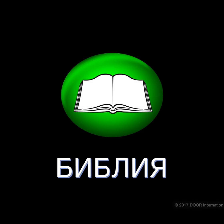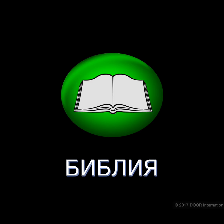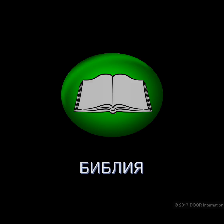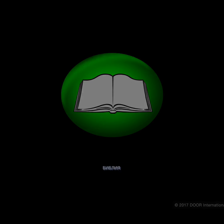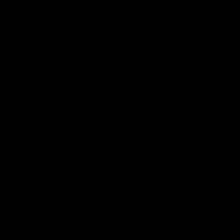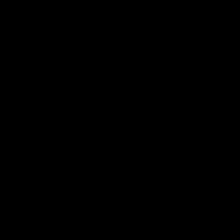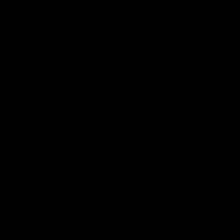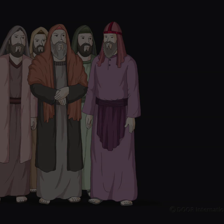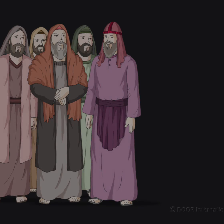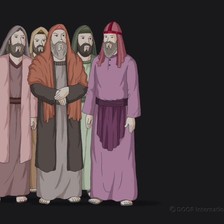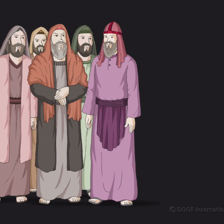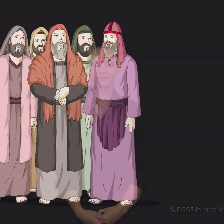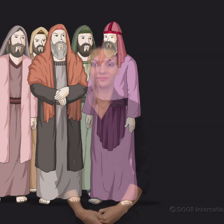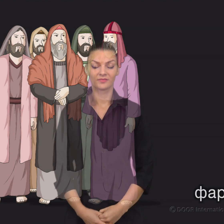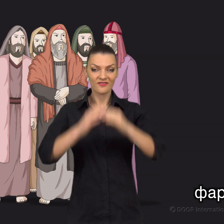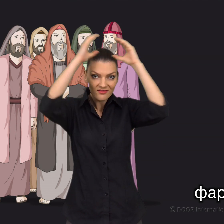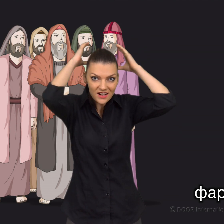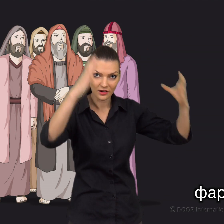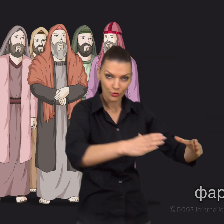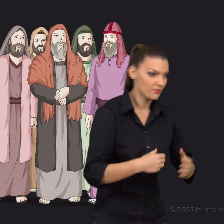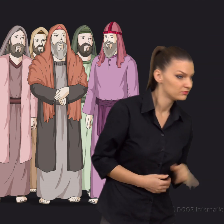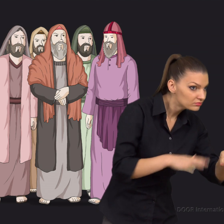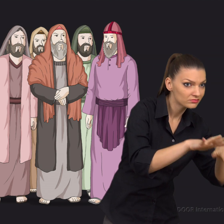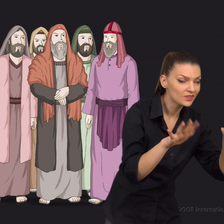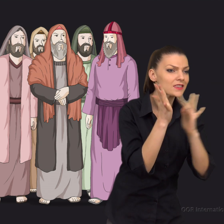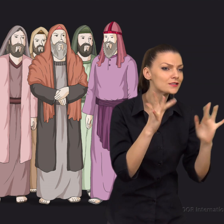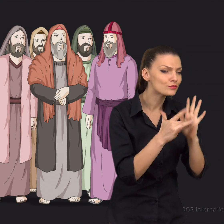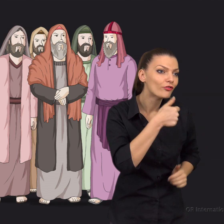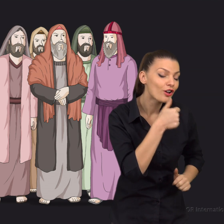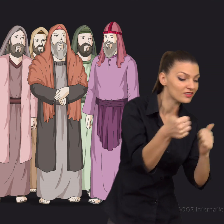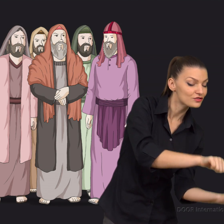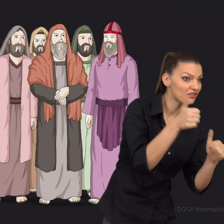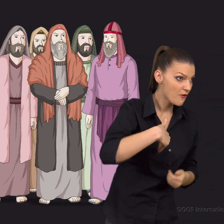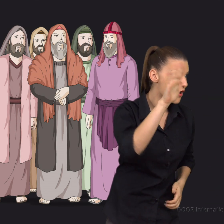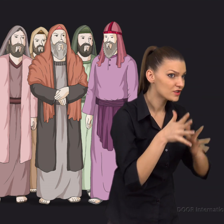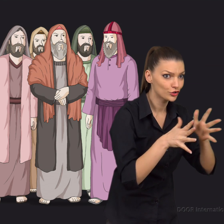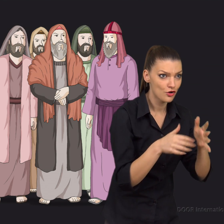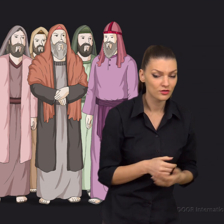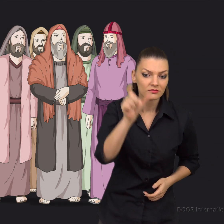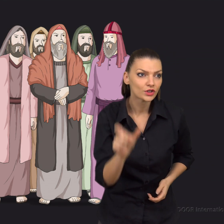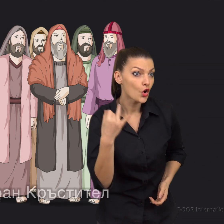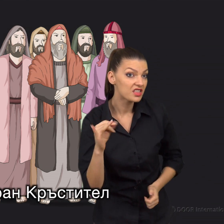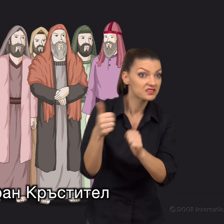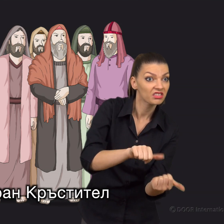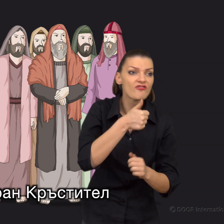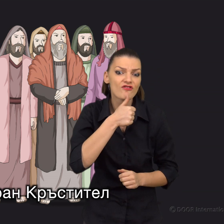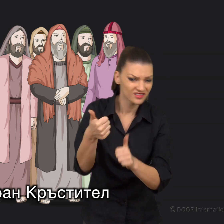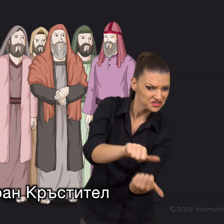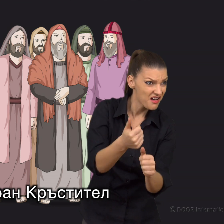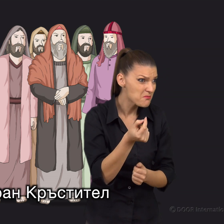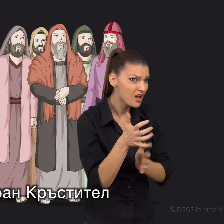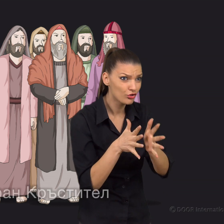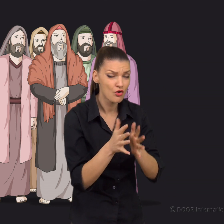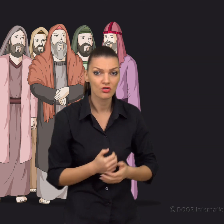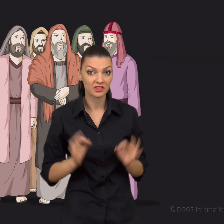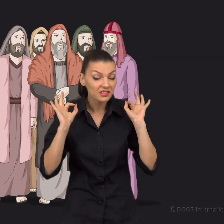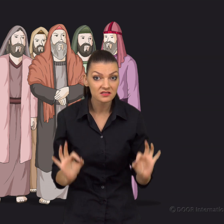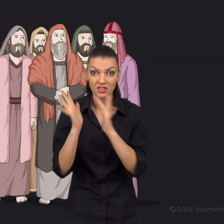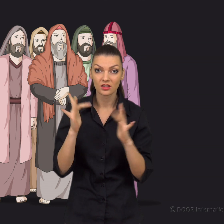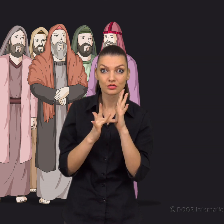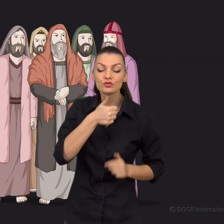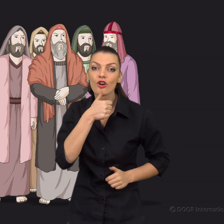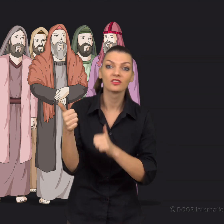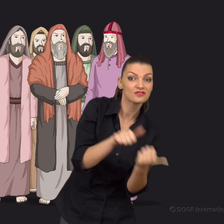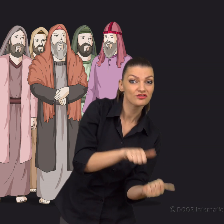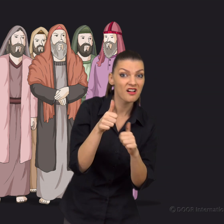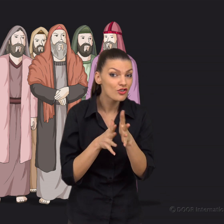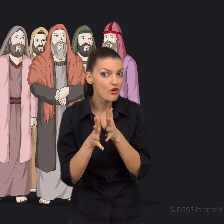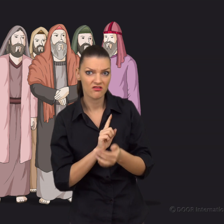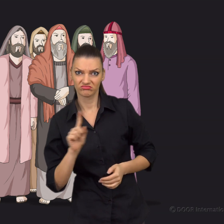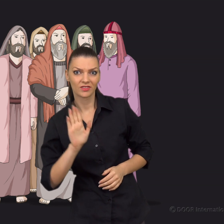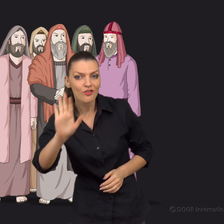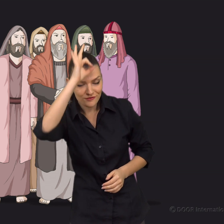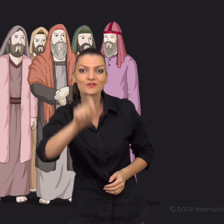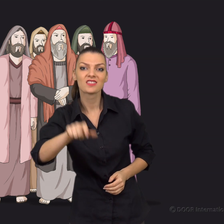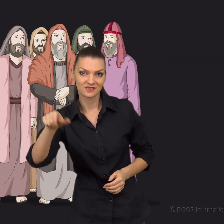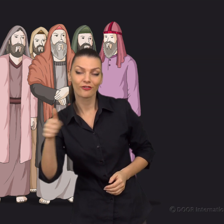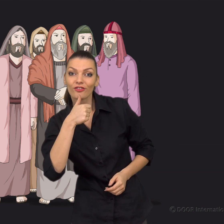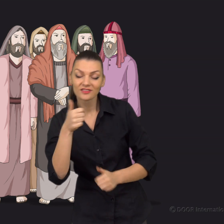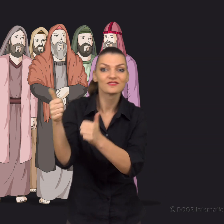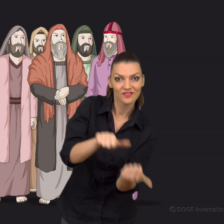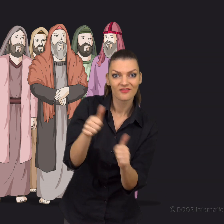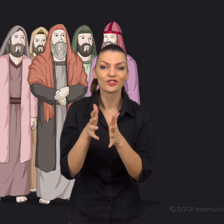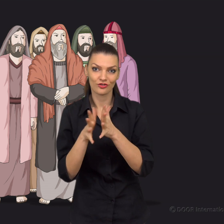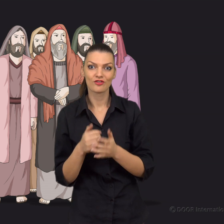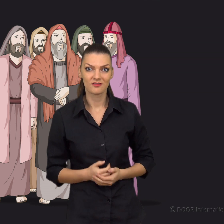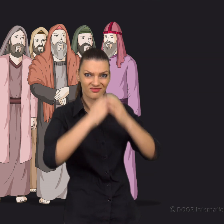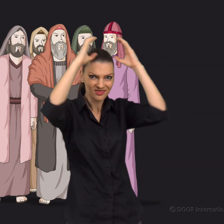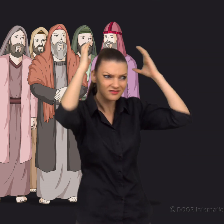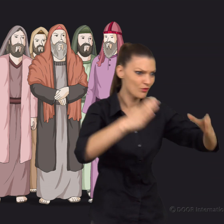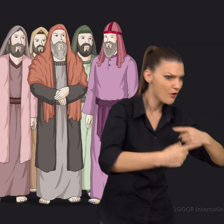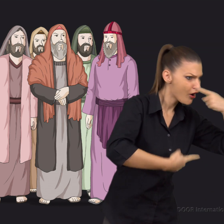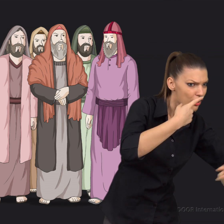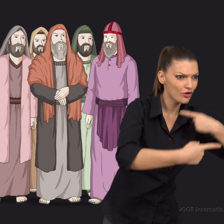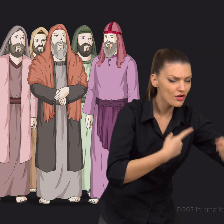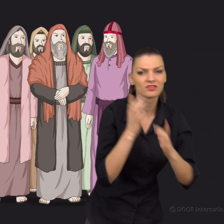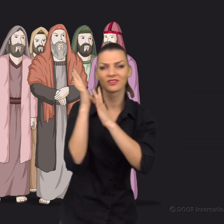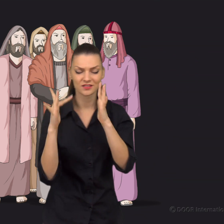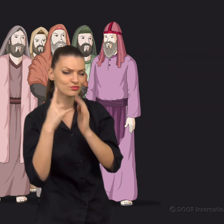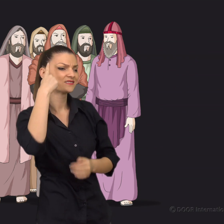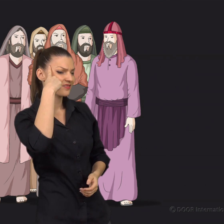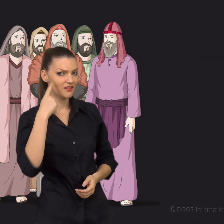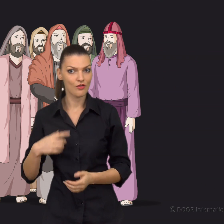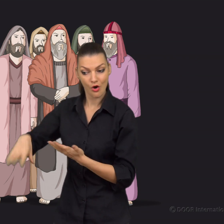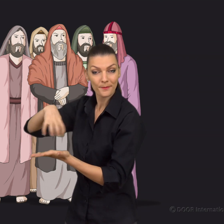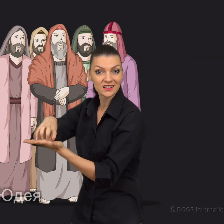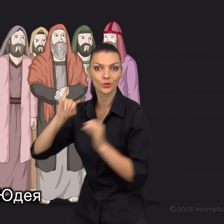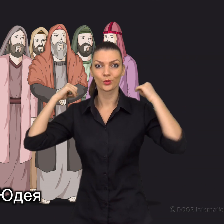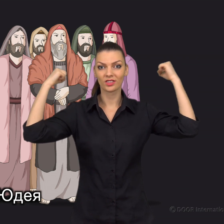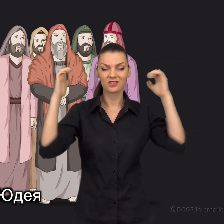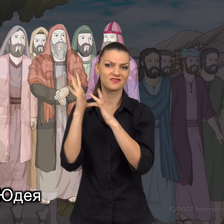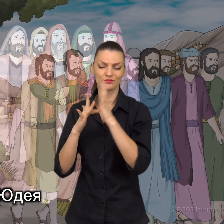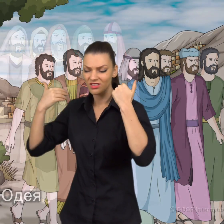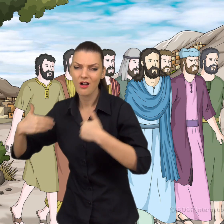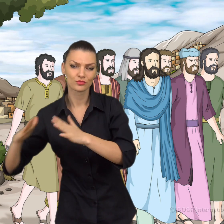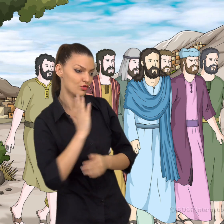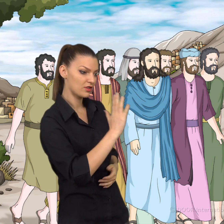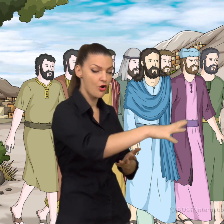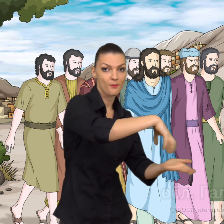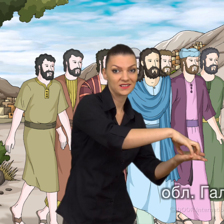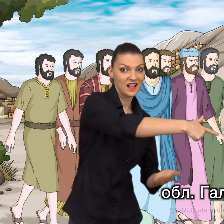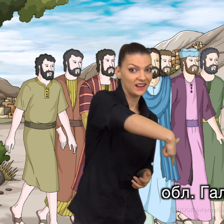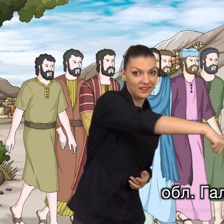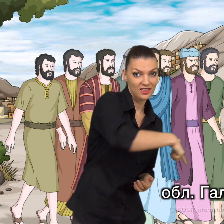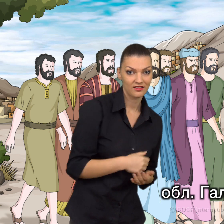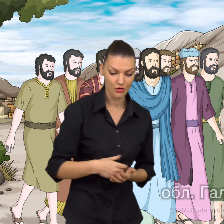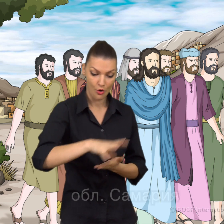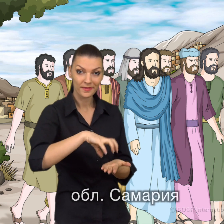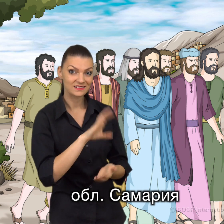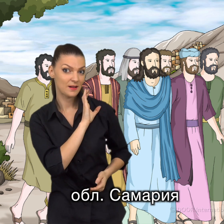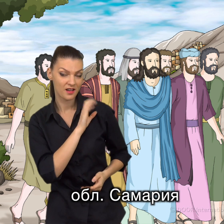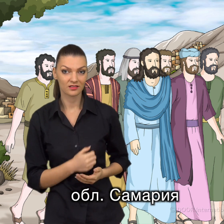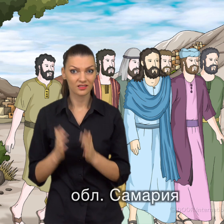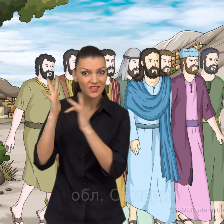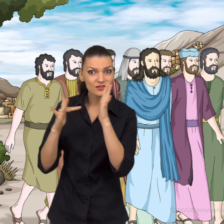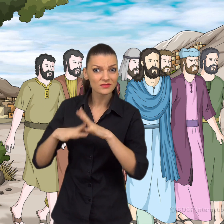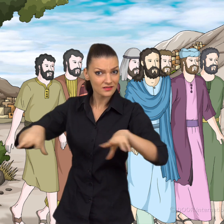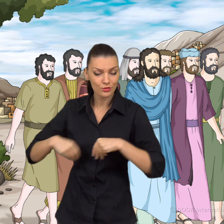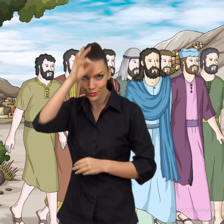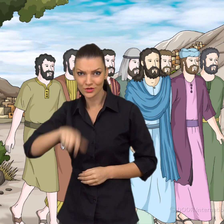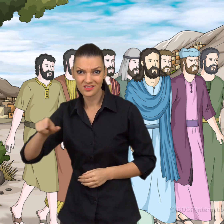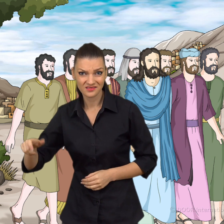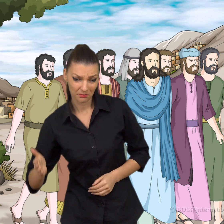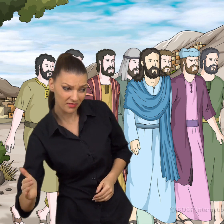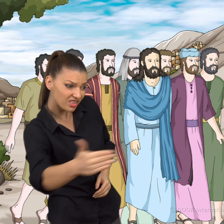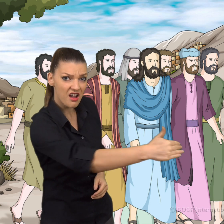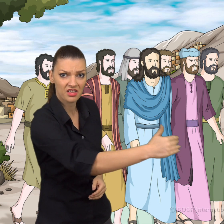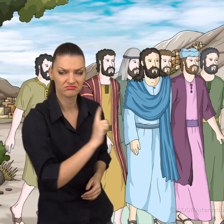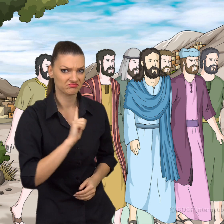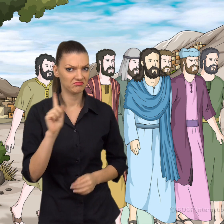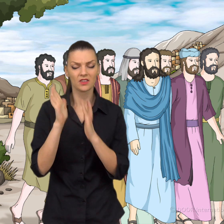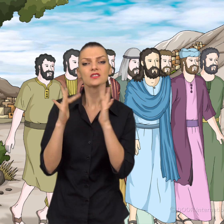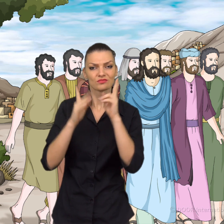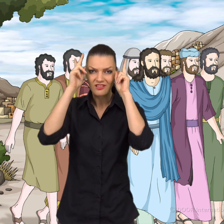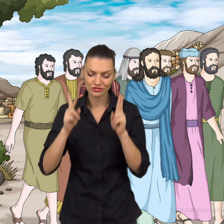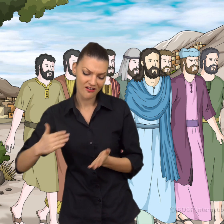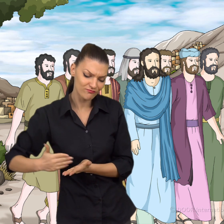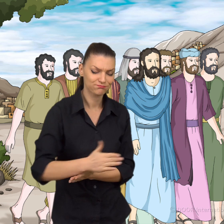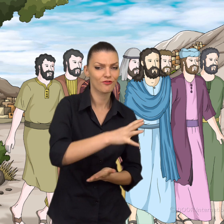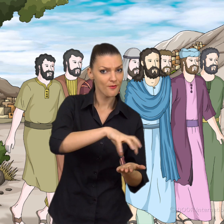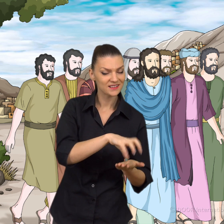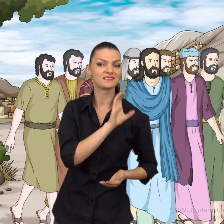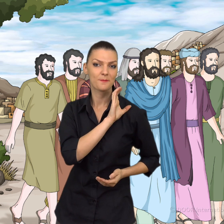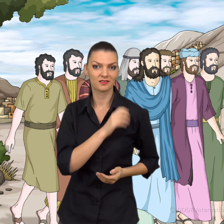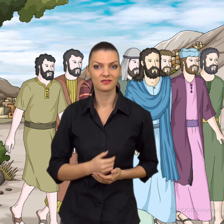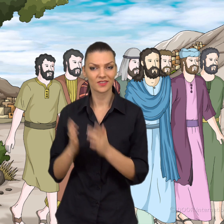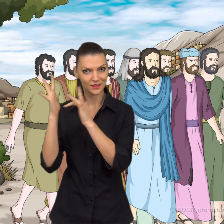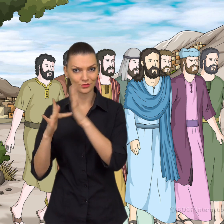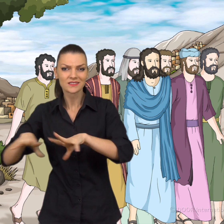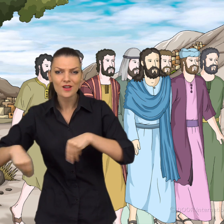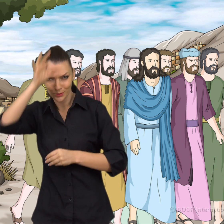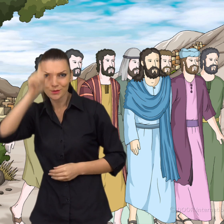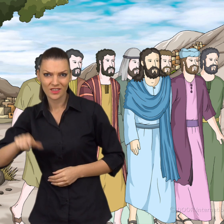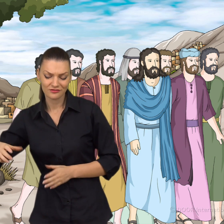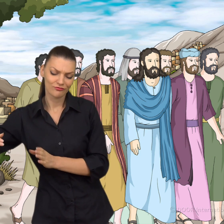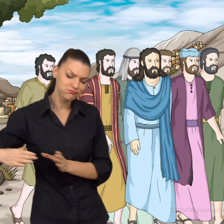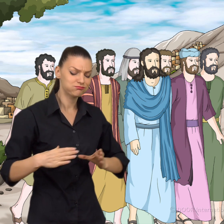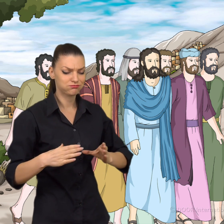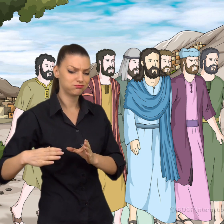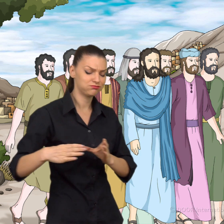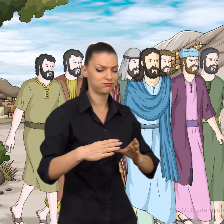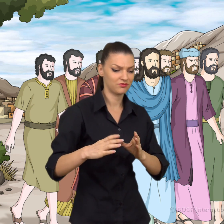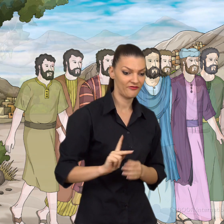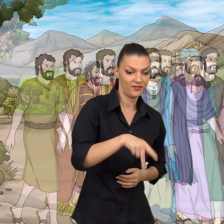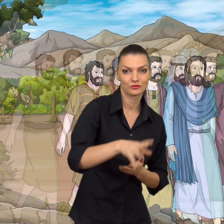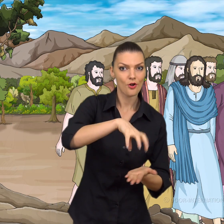When Jesus realized that the Pharisees were aware He was gaining and baptizing more disciples than John (although it was not Jesus who baptized, but His disciples), He left Judea and returned to Galilee.